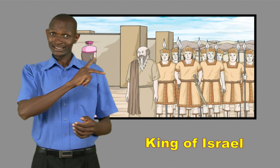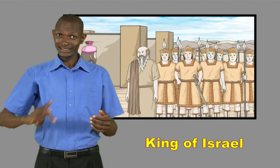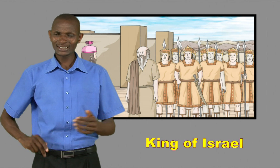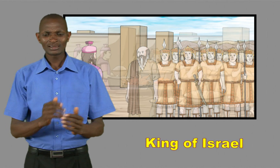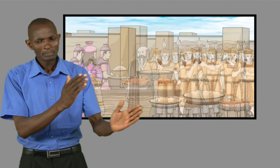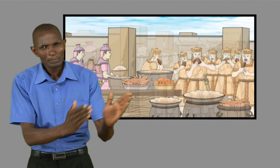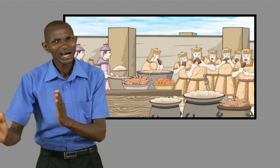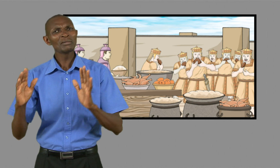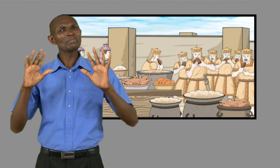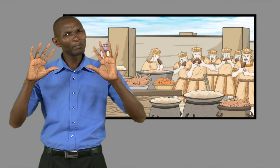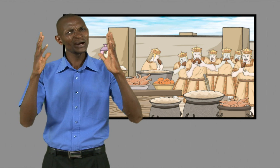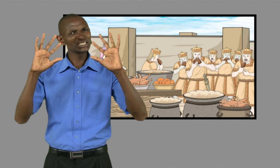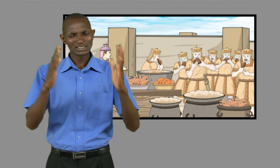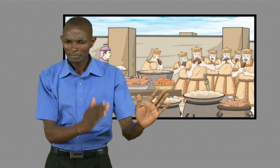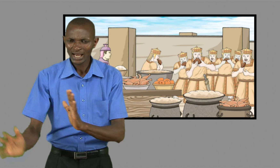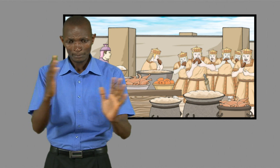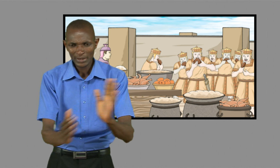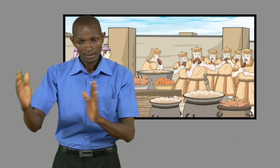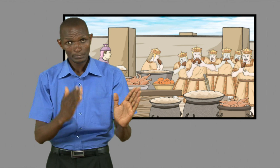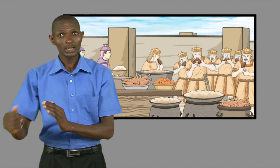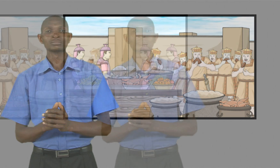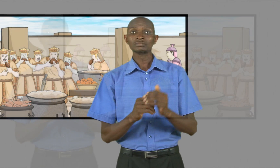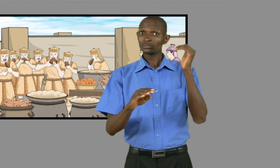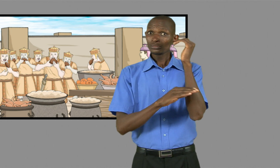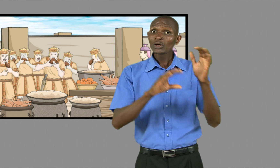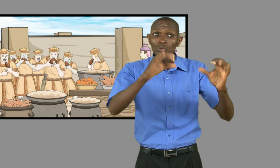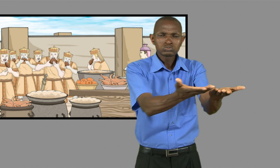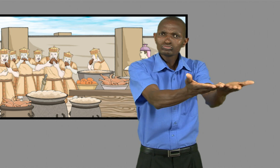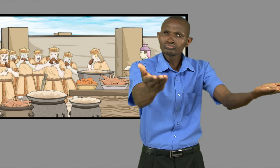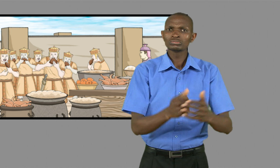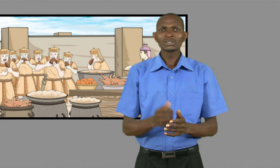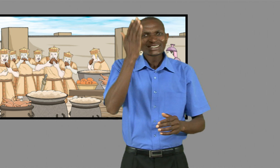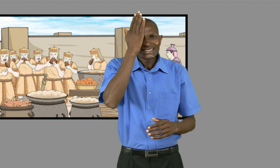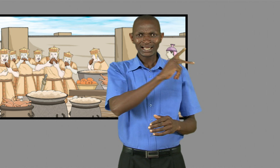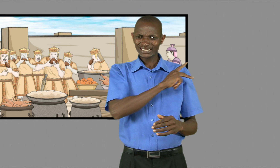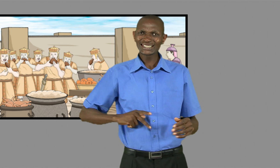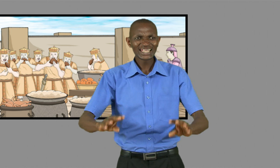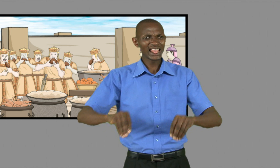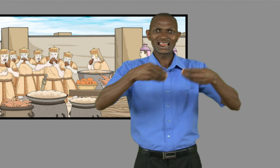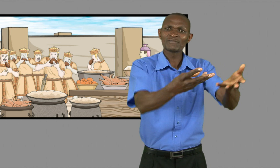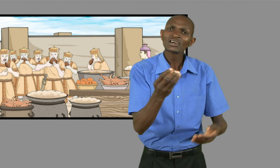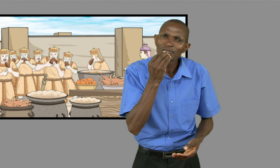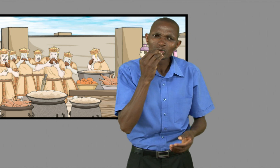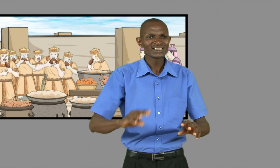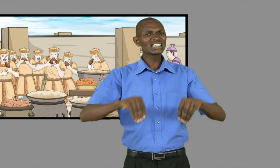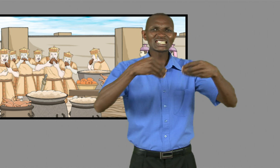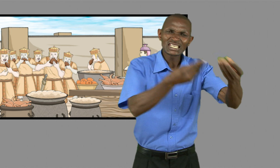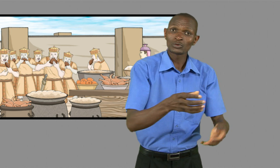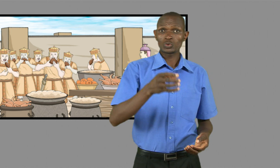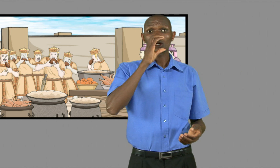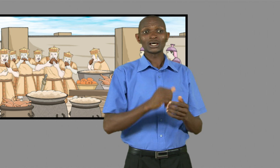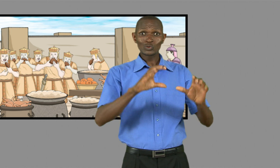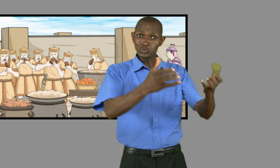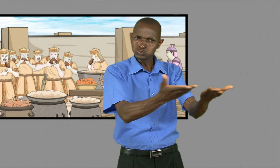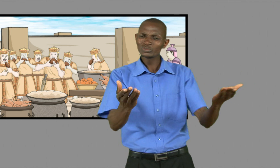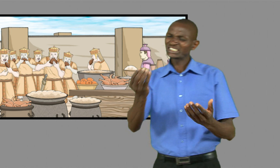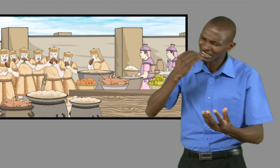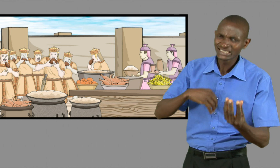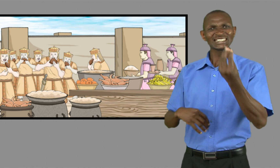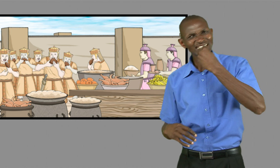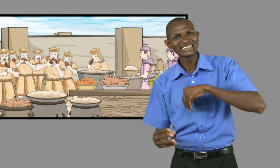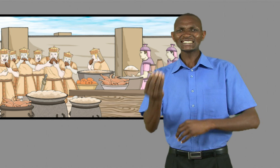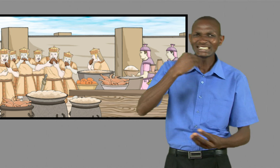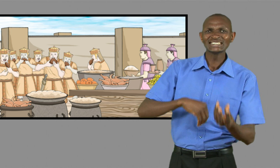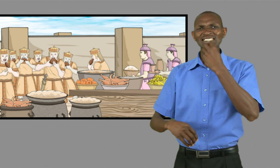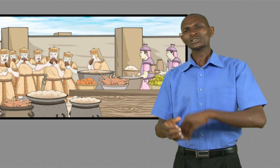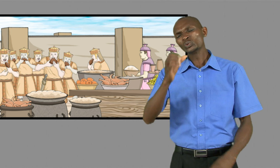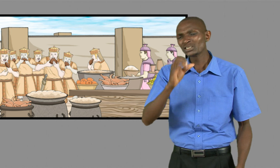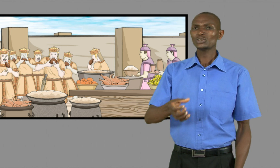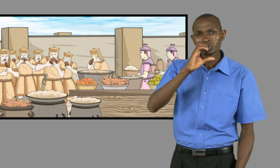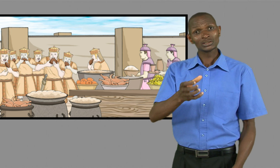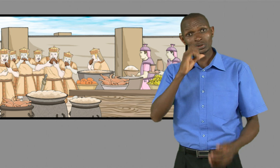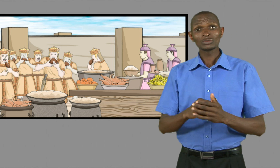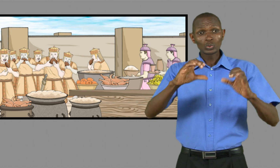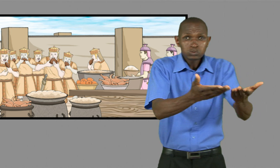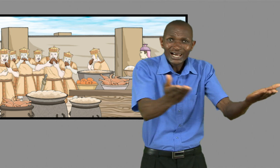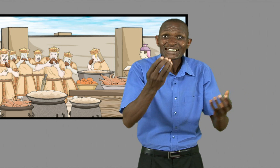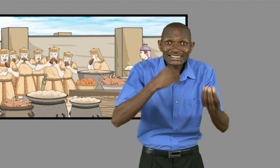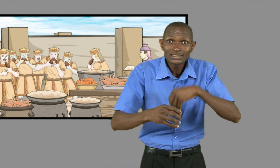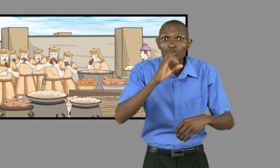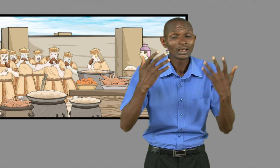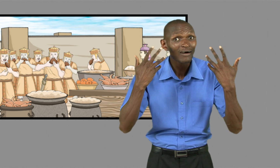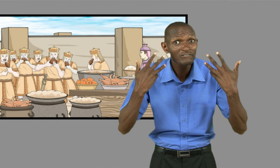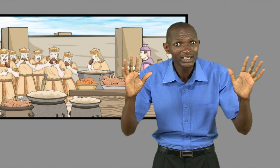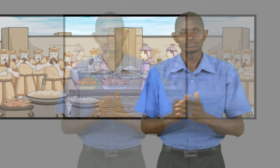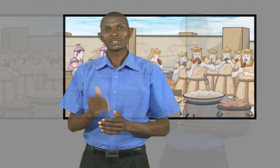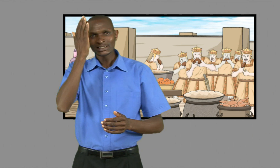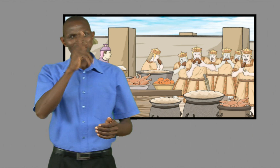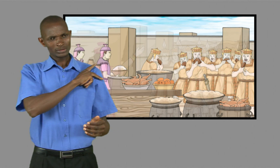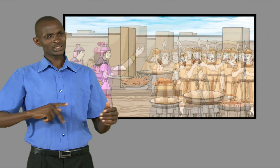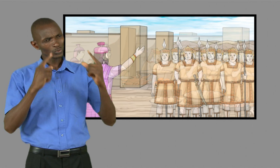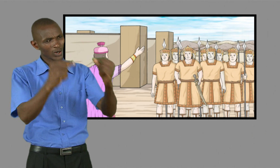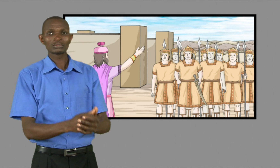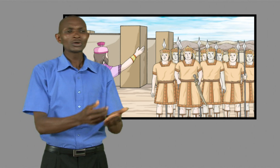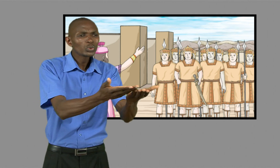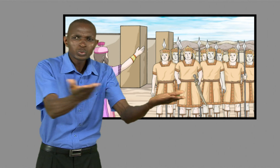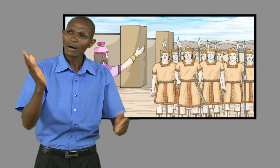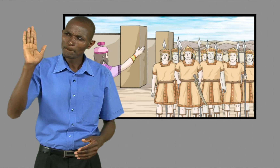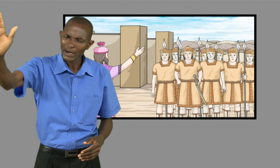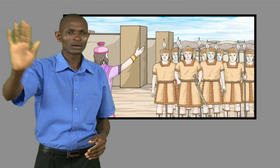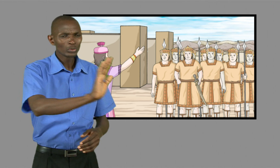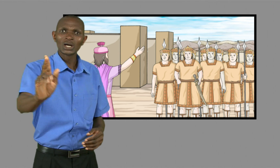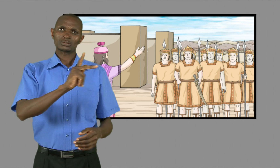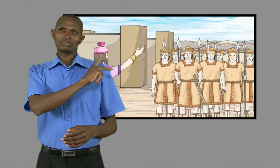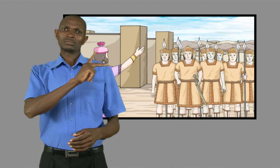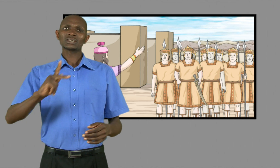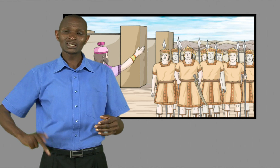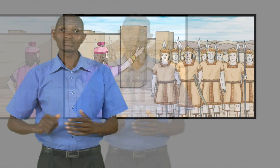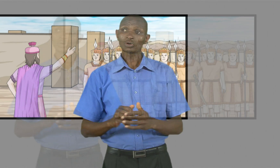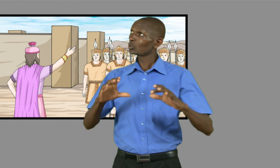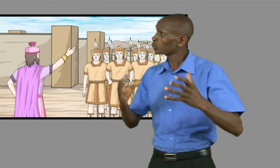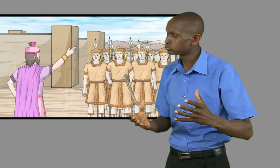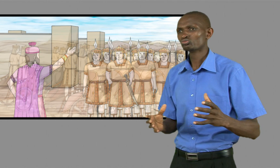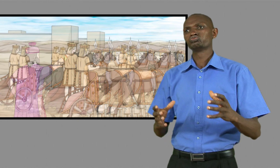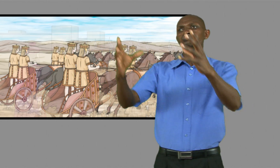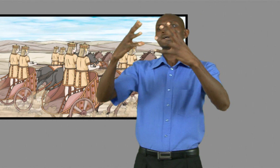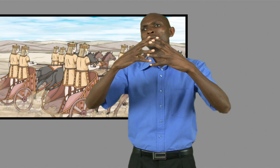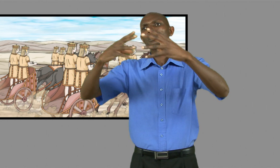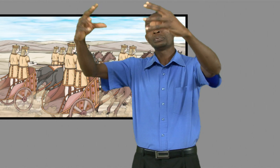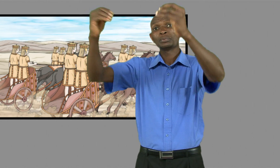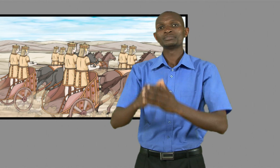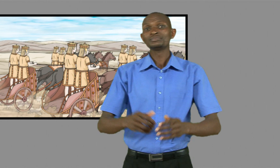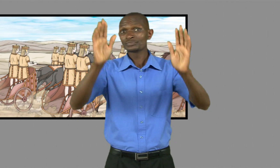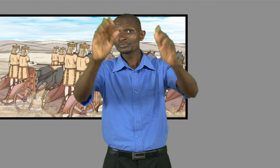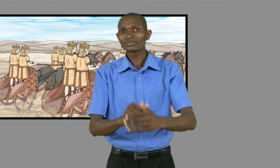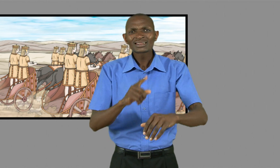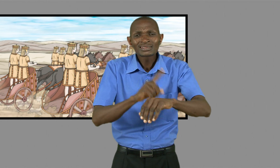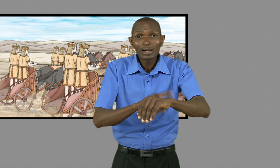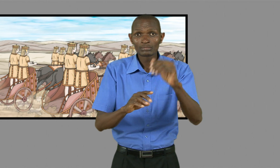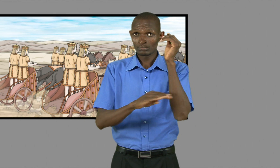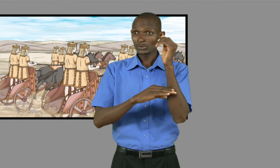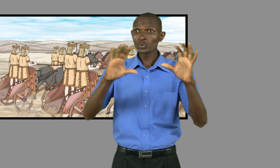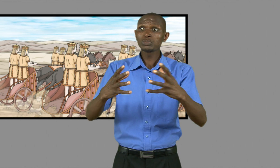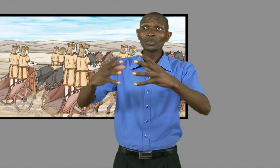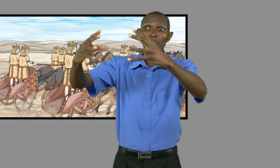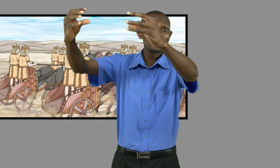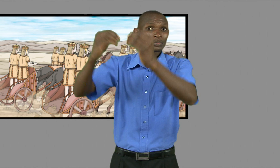So the king prepared a great feast for them, and after they had finished eating and drinking, he sent them away, and they returned to their master.